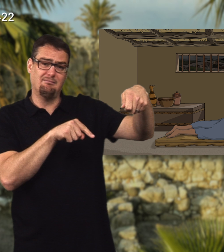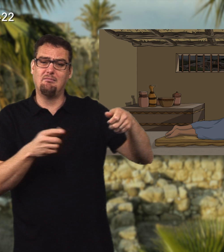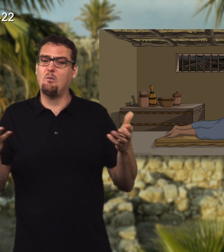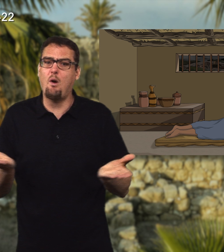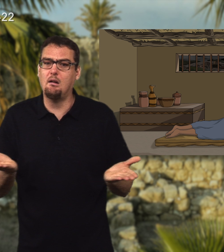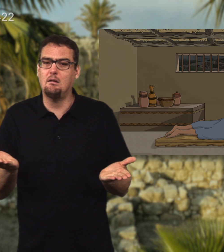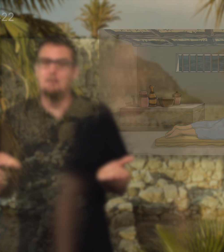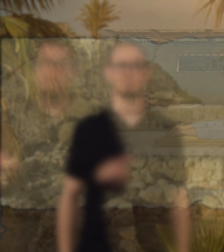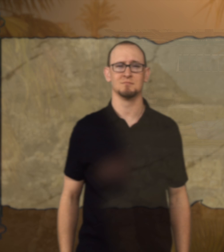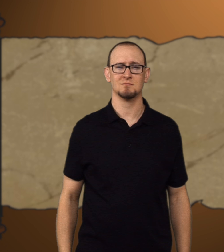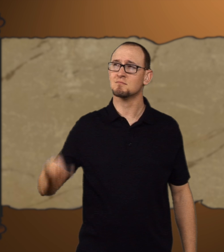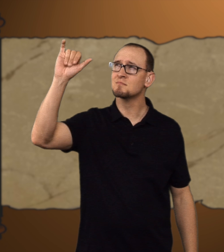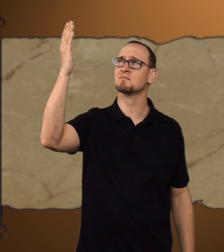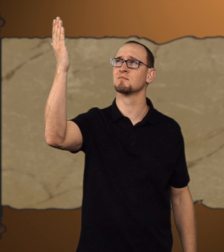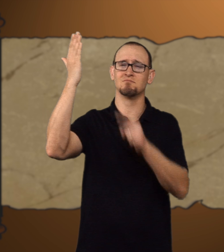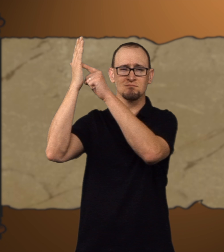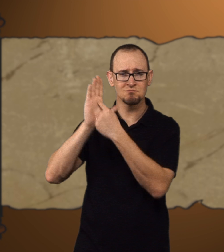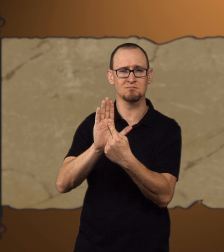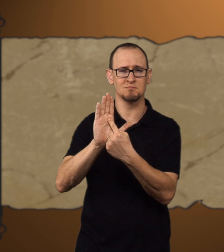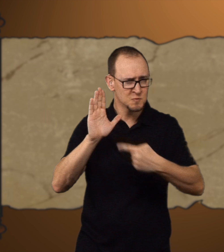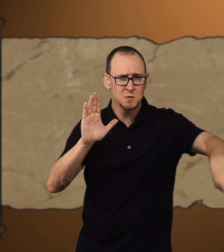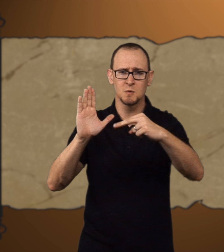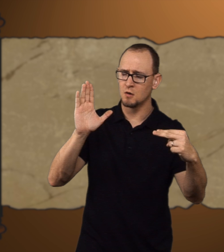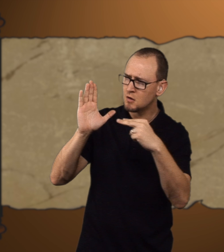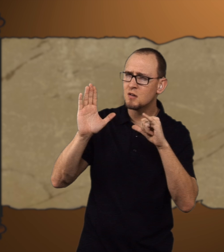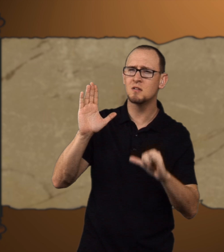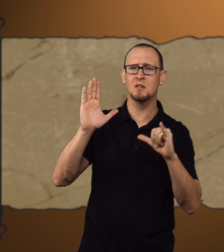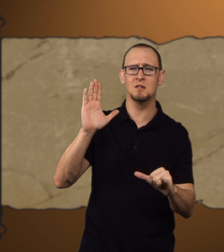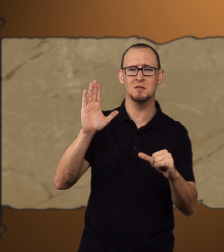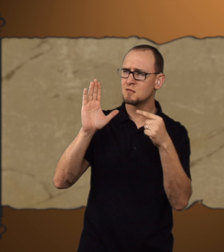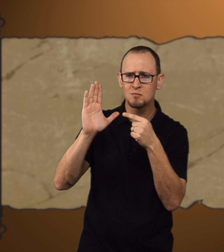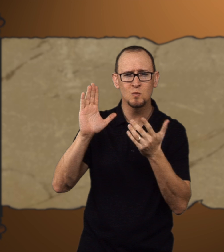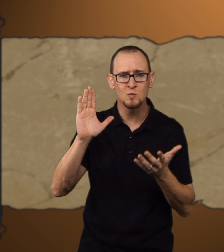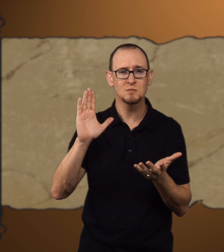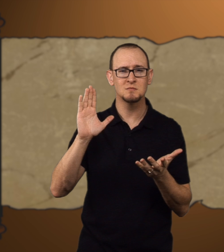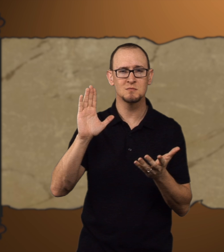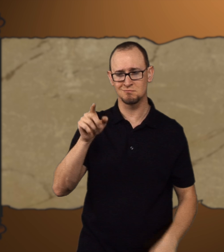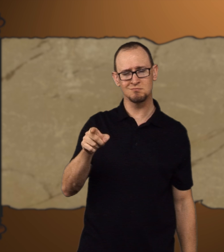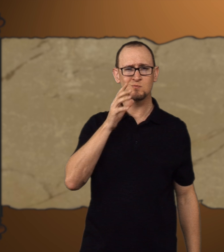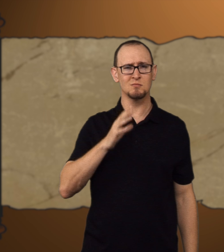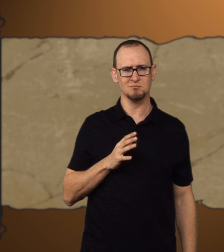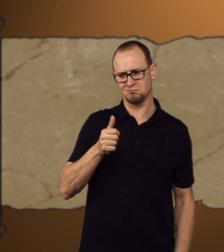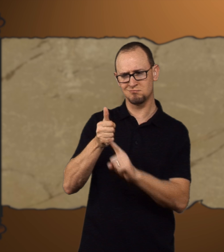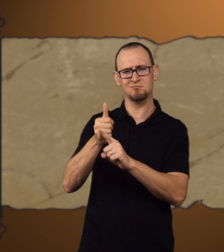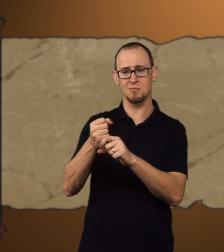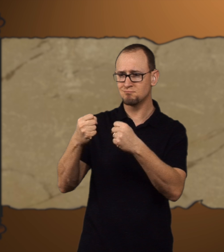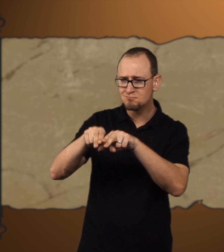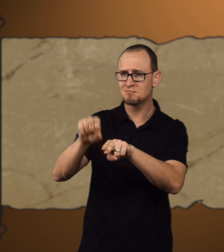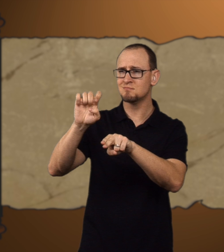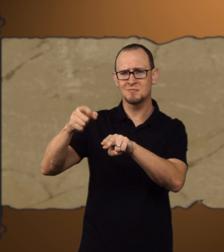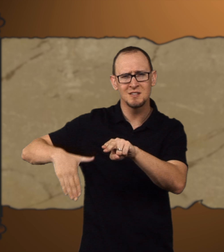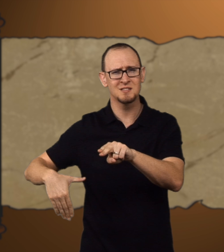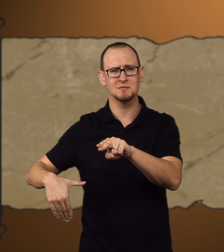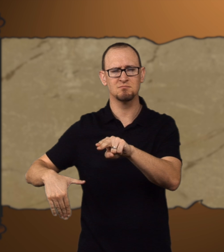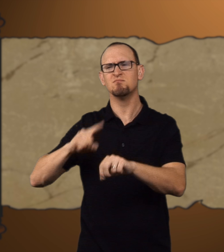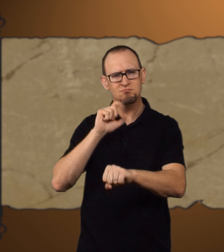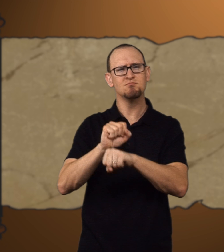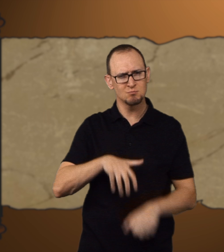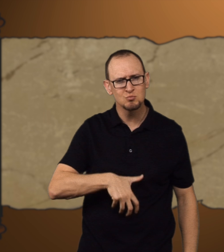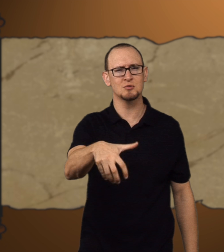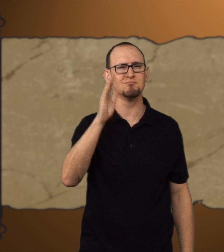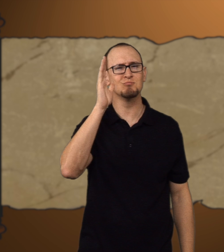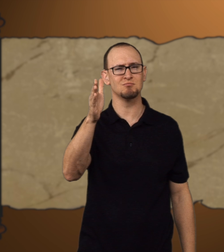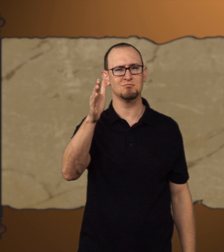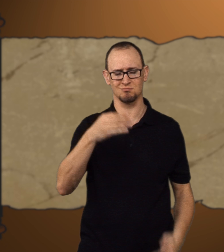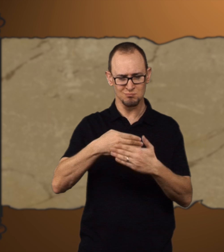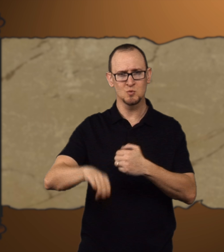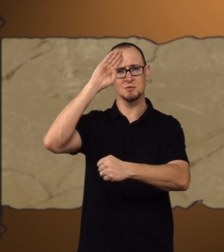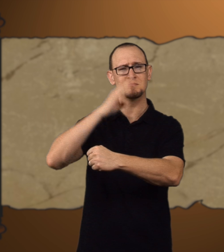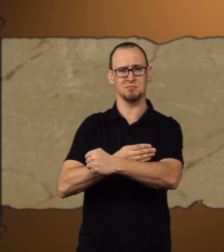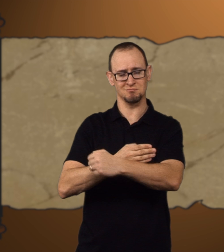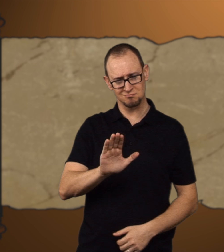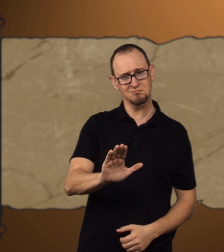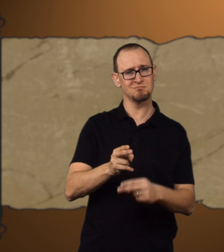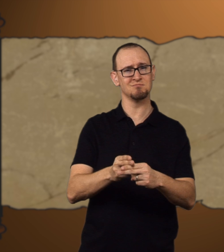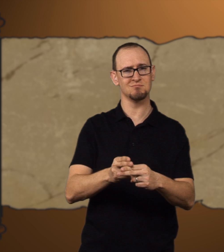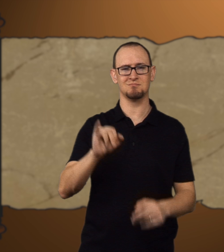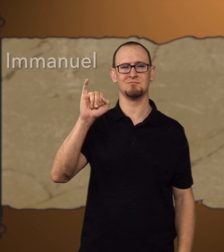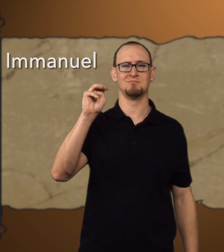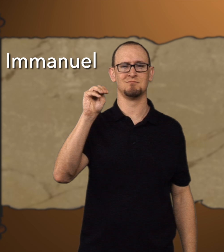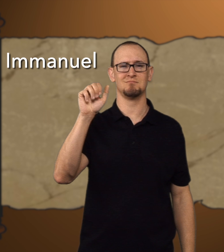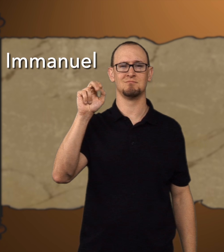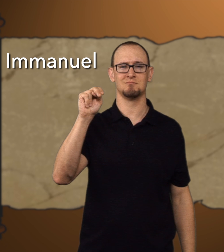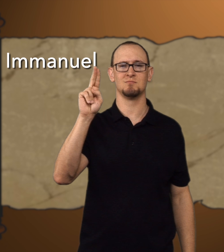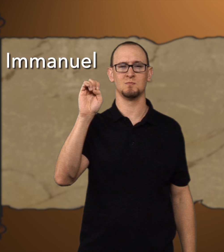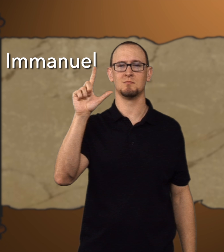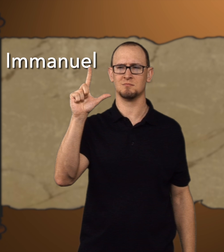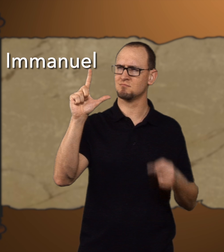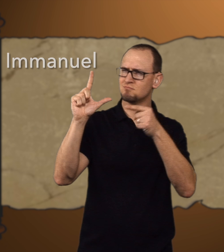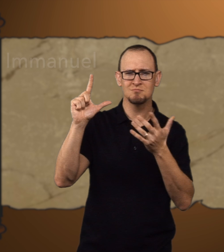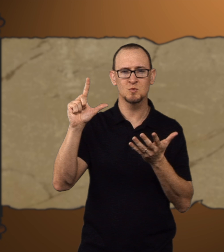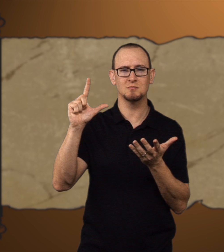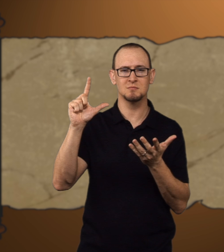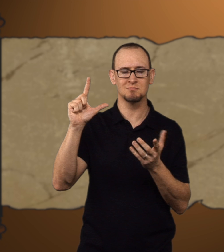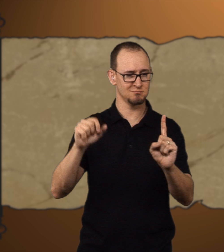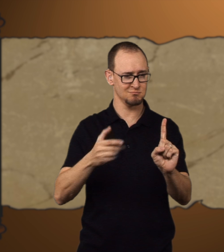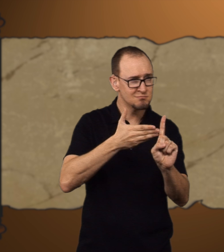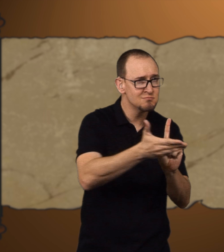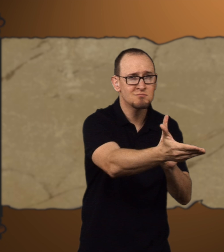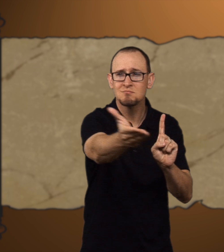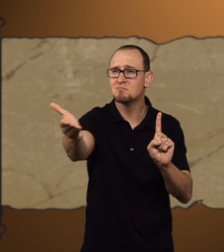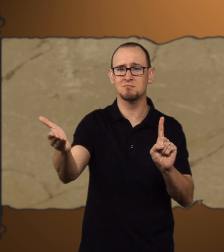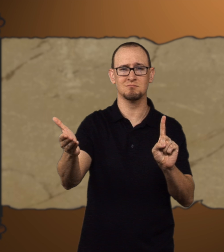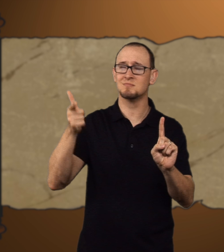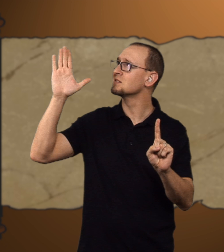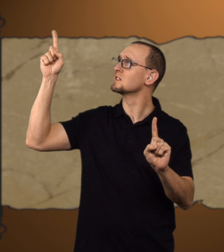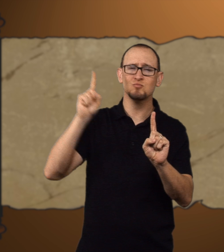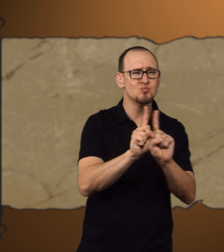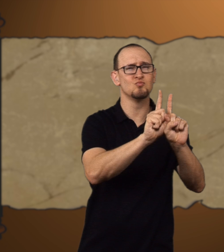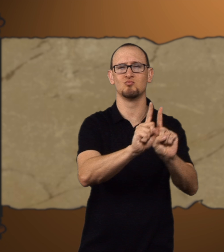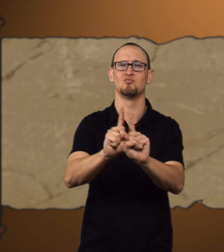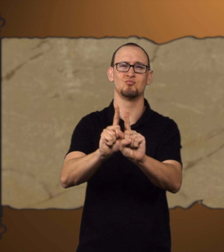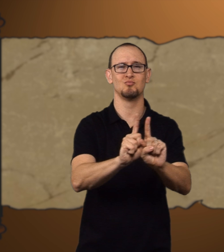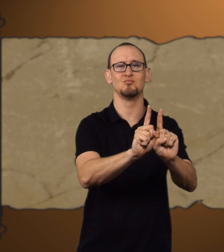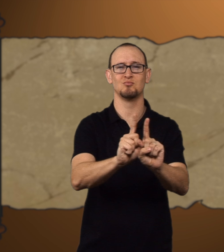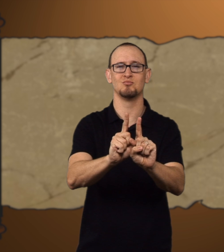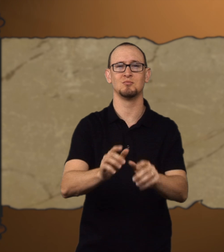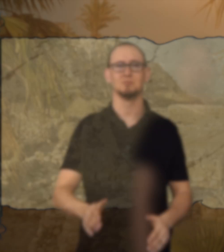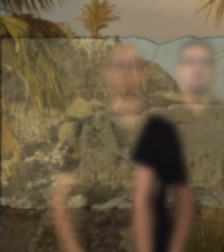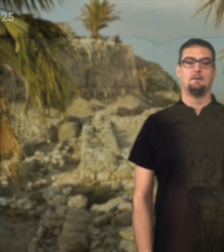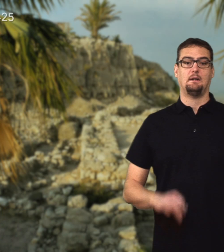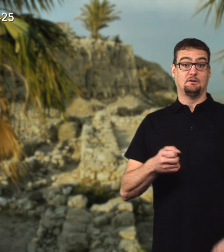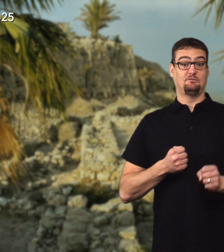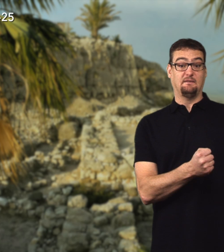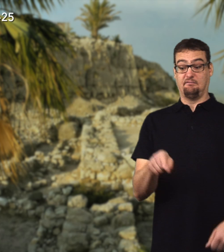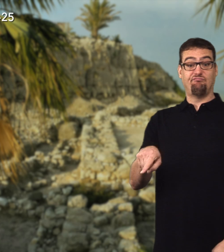“Behold, the virgin will be with child and will give birth to a son, and they will call Him Immanuel” (which means, “God with us”).